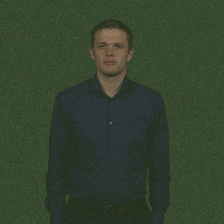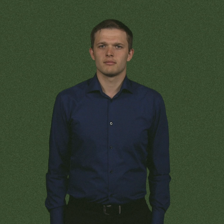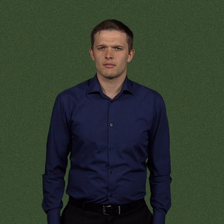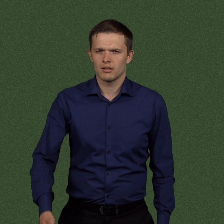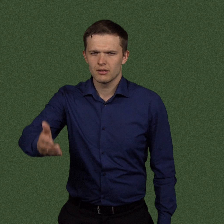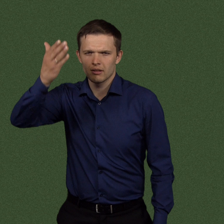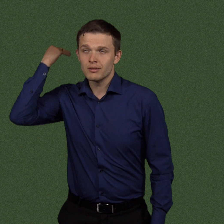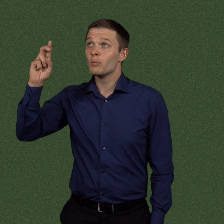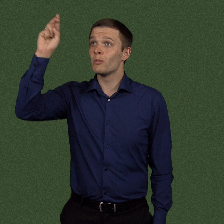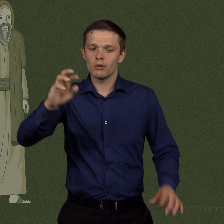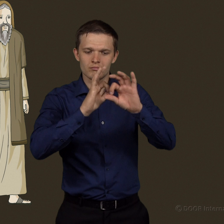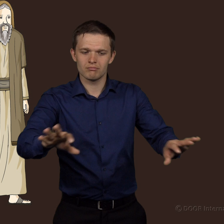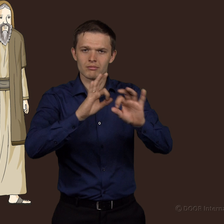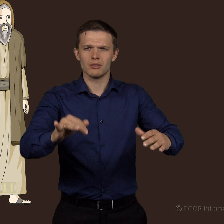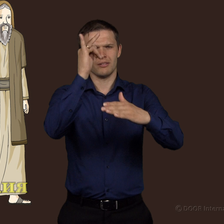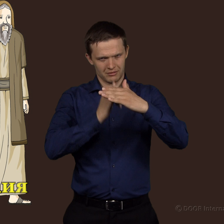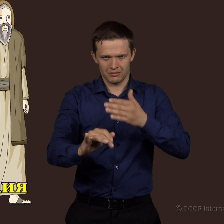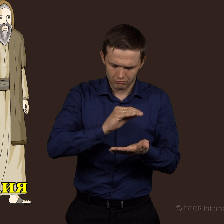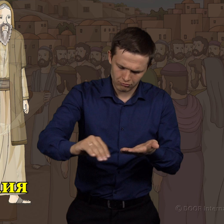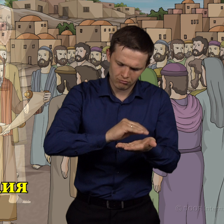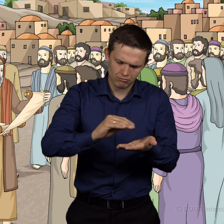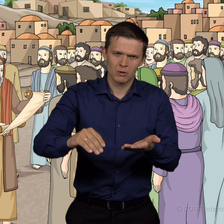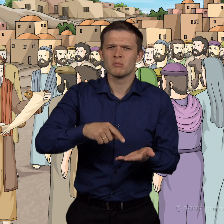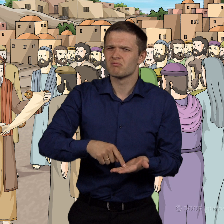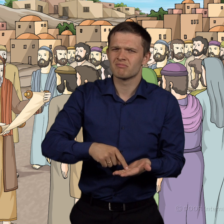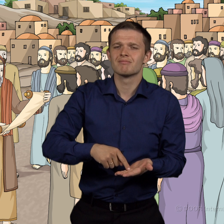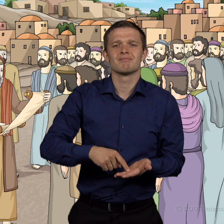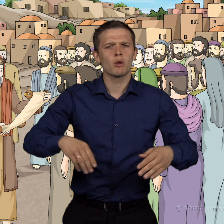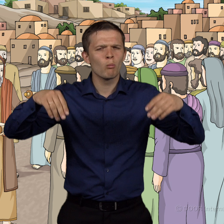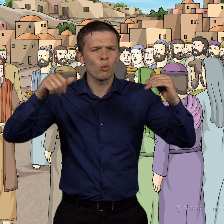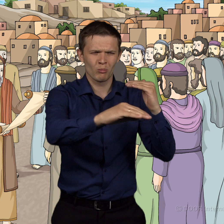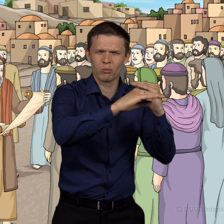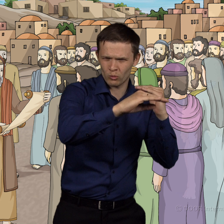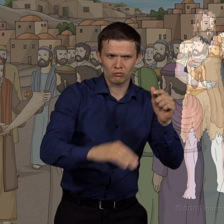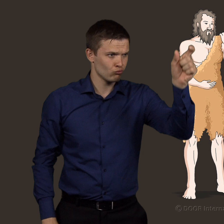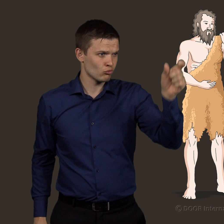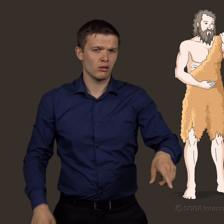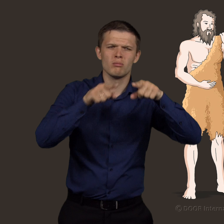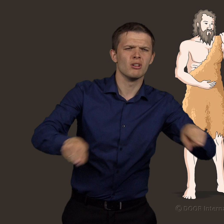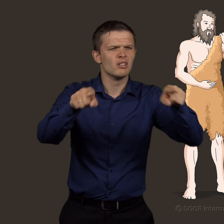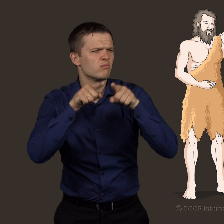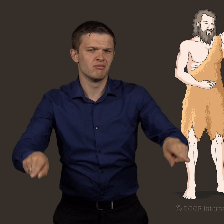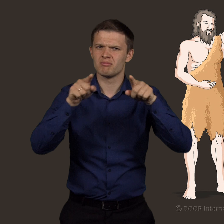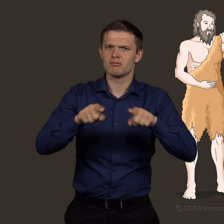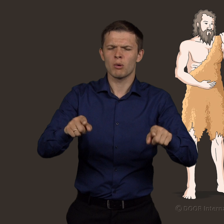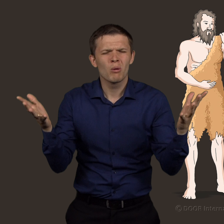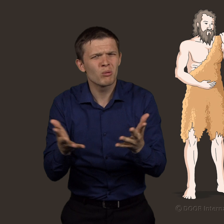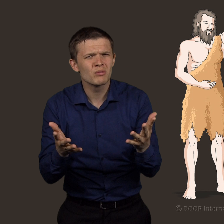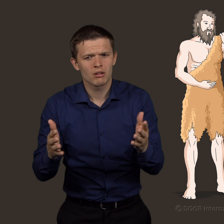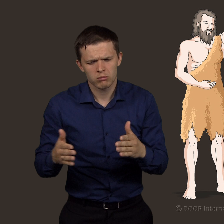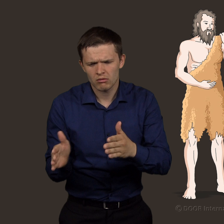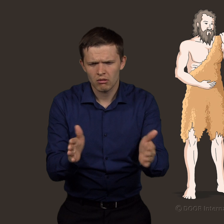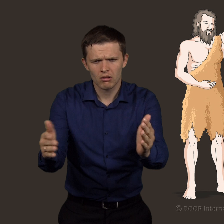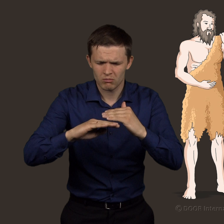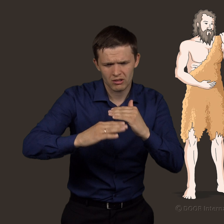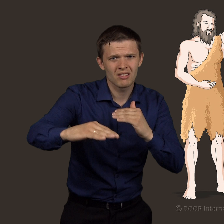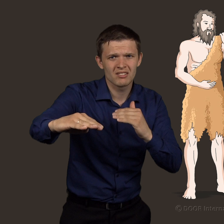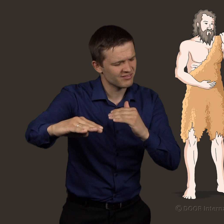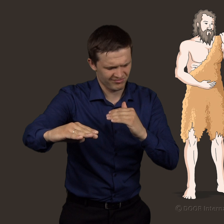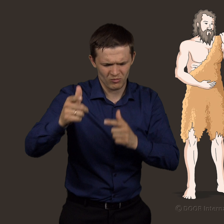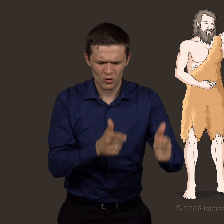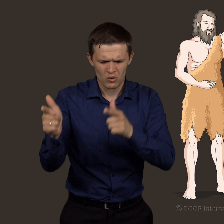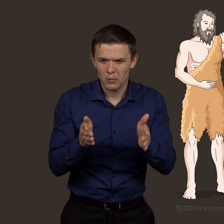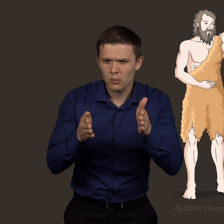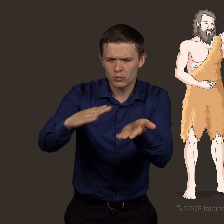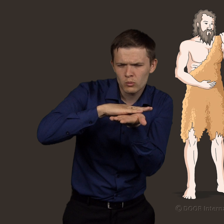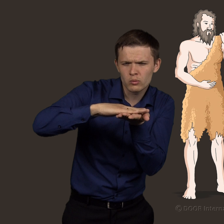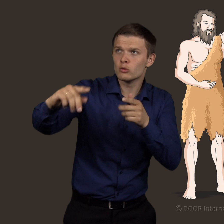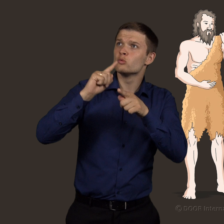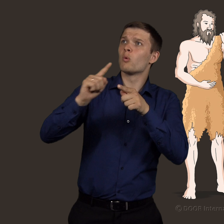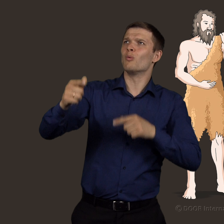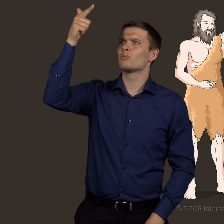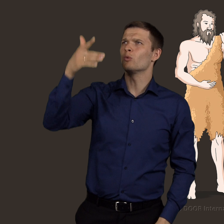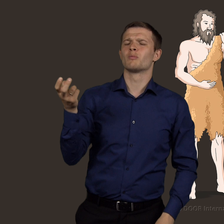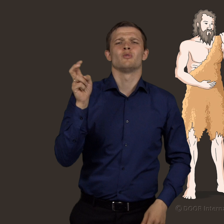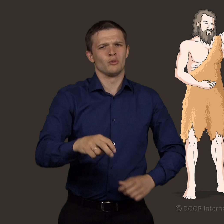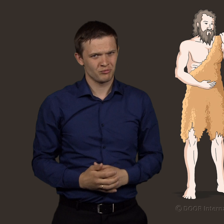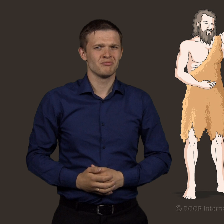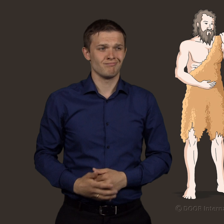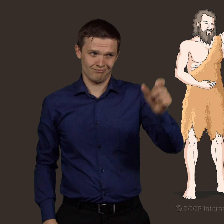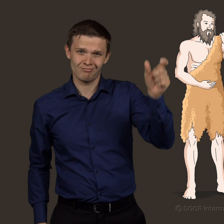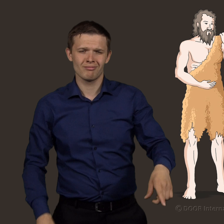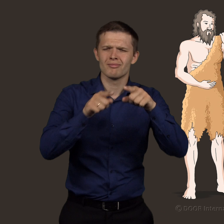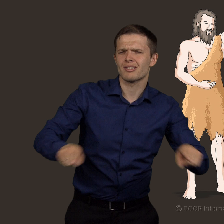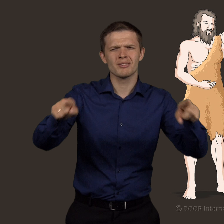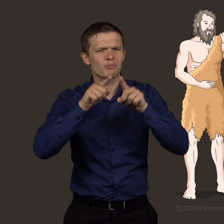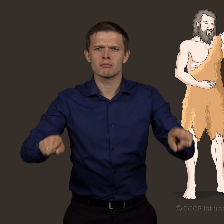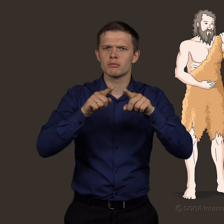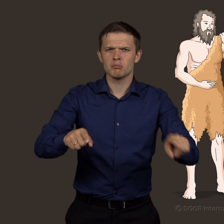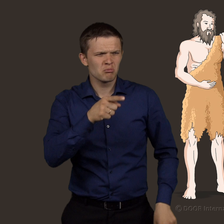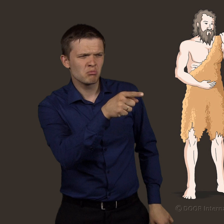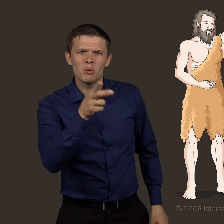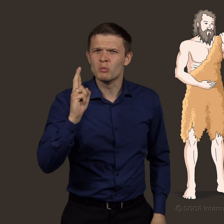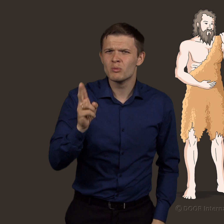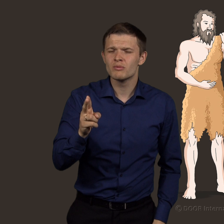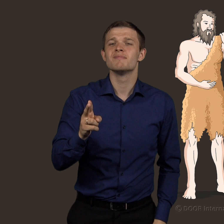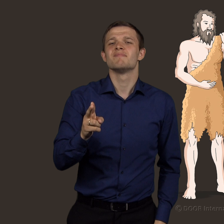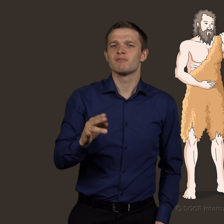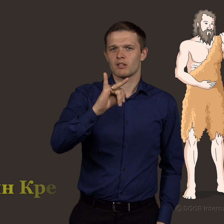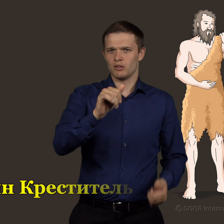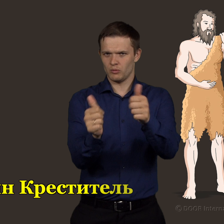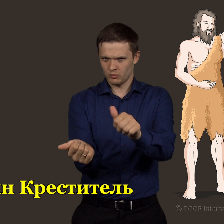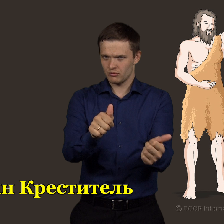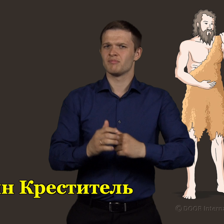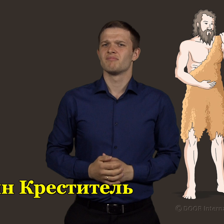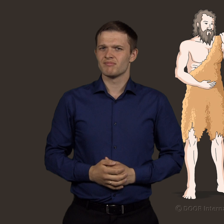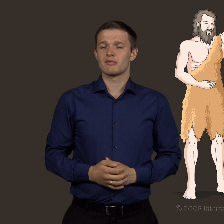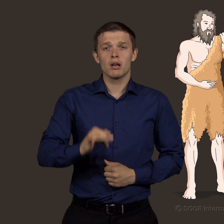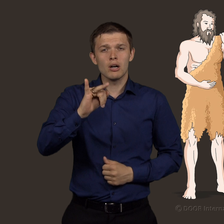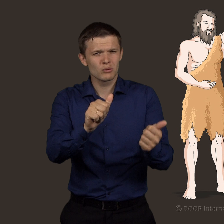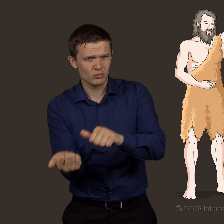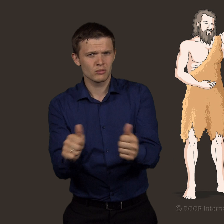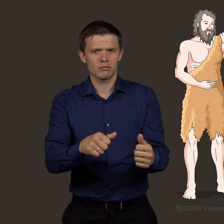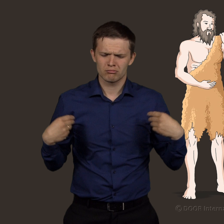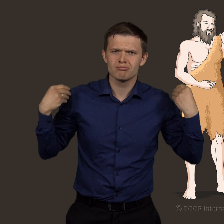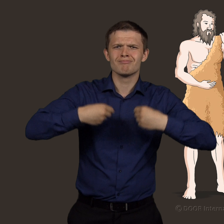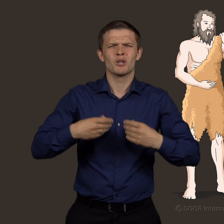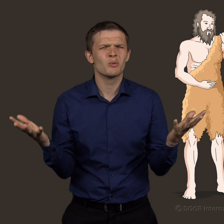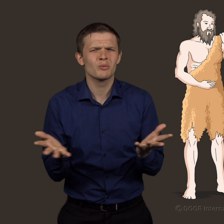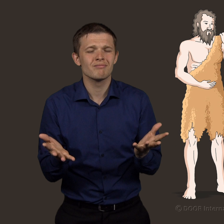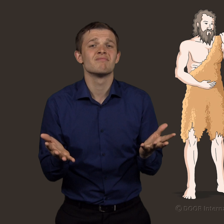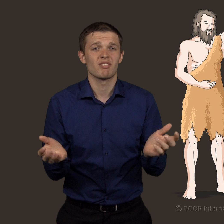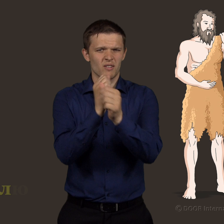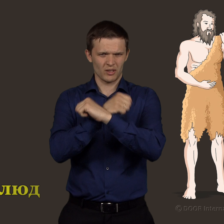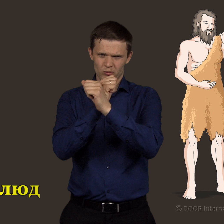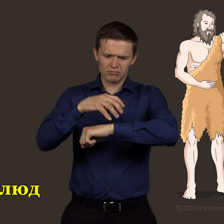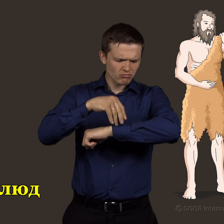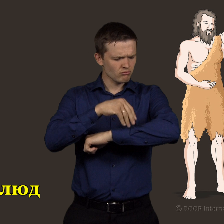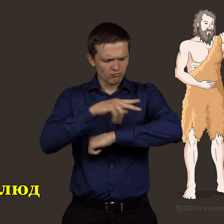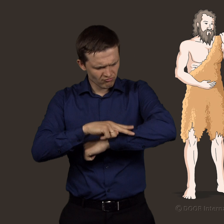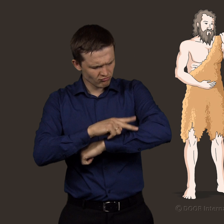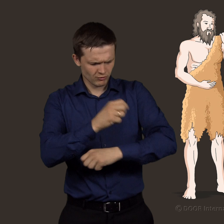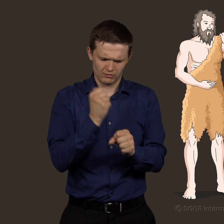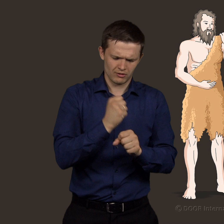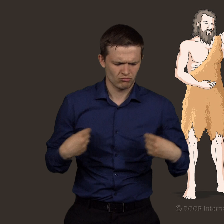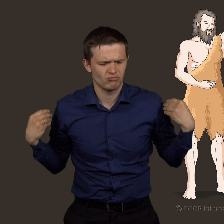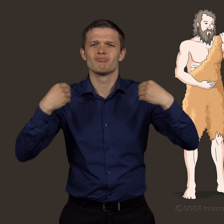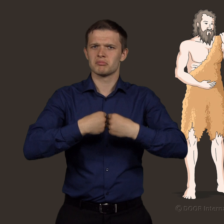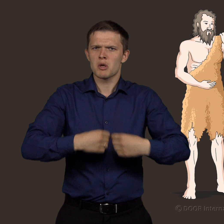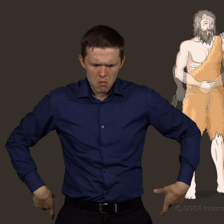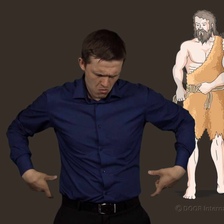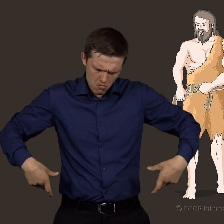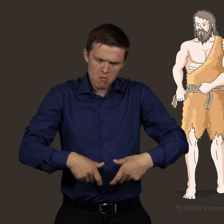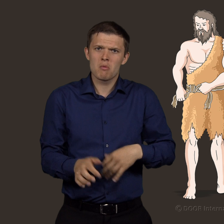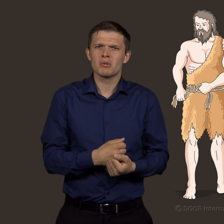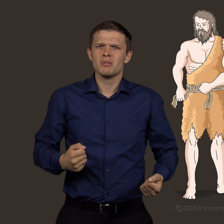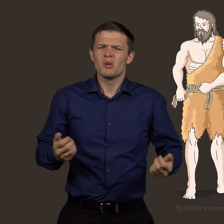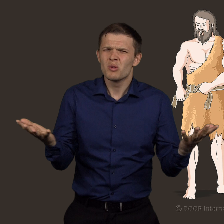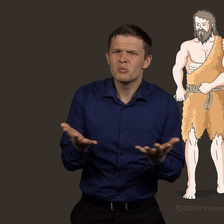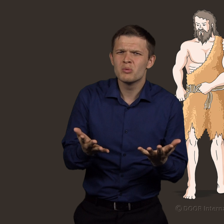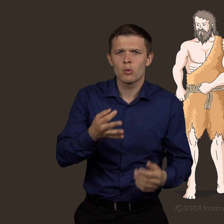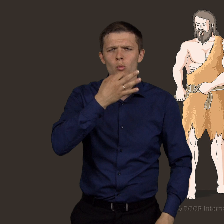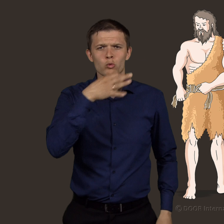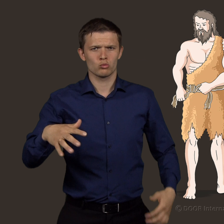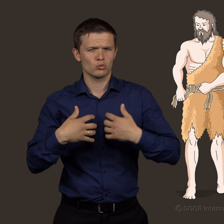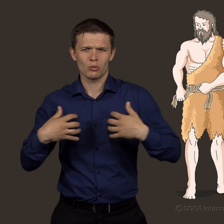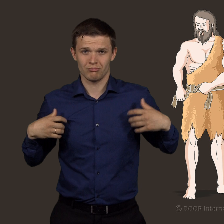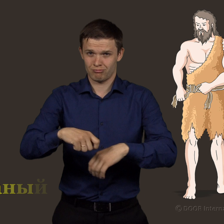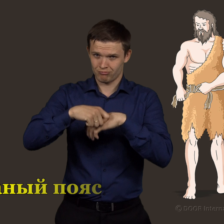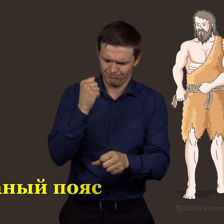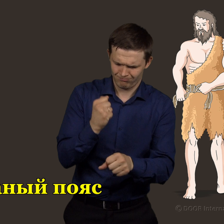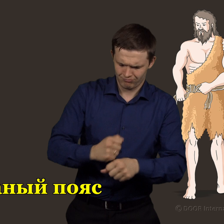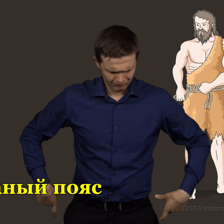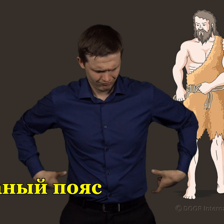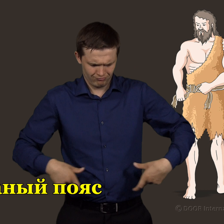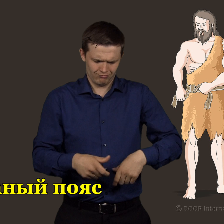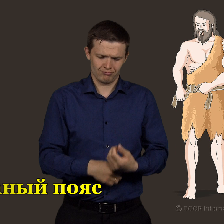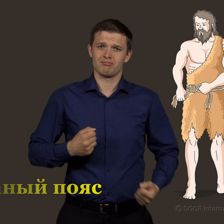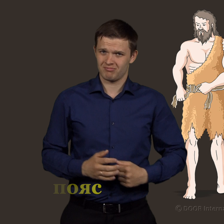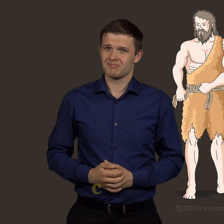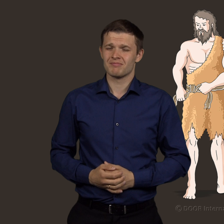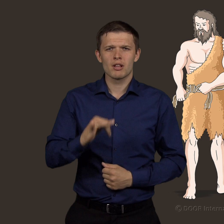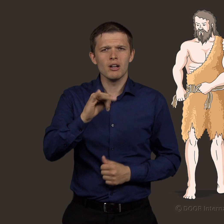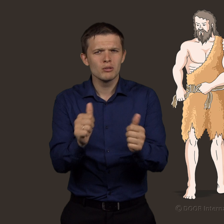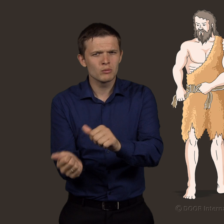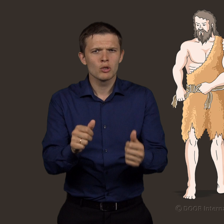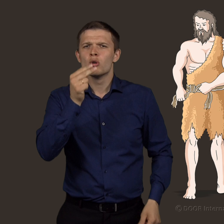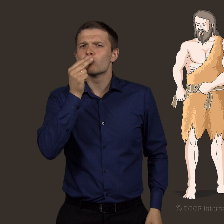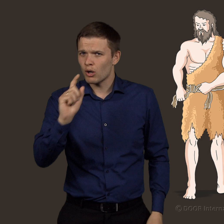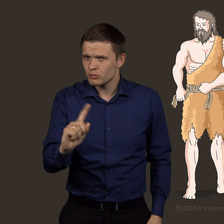This is he who was spoken of through the prophet Isaiah: “A voice of one calling in the wilderness, ‘Prepare the way for the Lord, make straight paths for Him.’” John wore a garment of camel’s hair, with a leather belt around his waist.